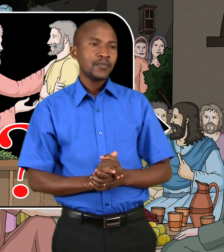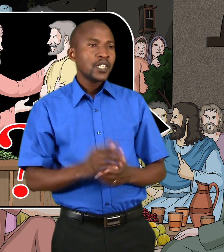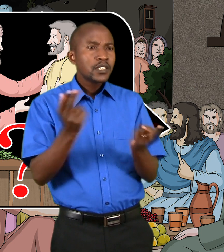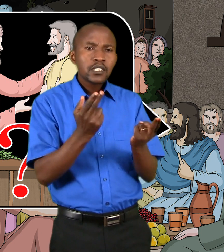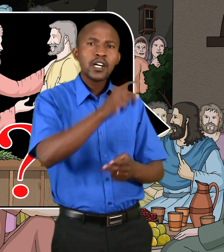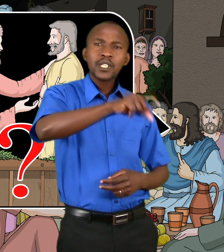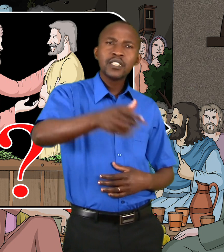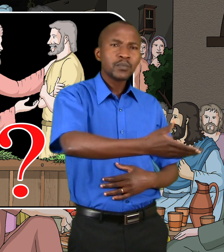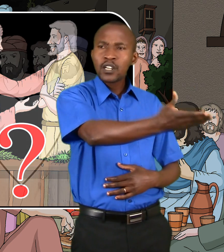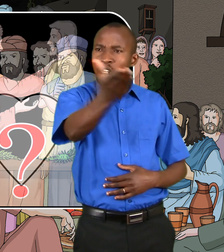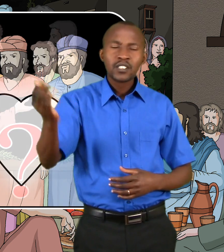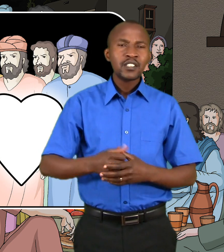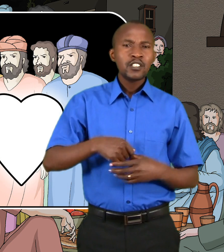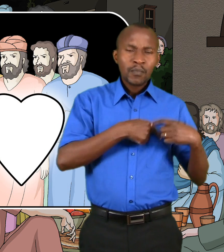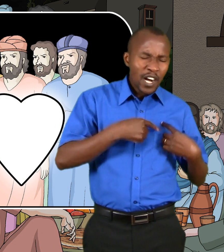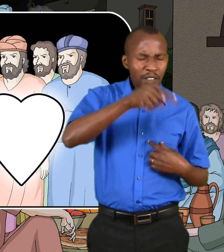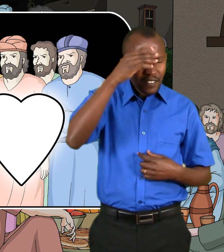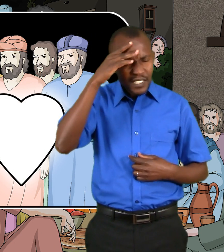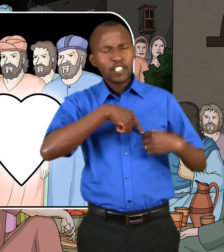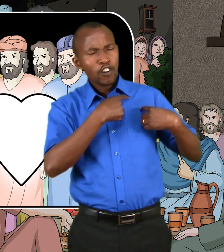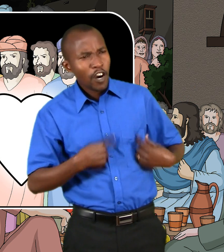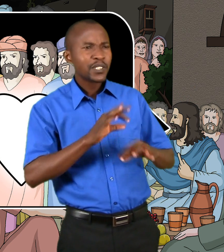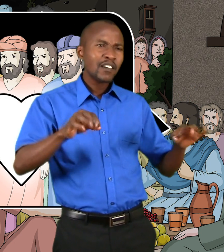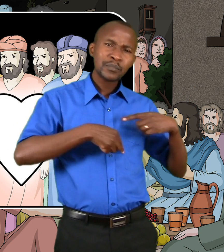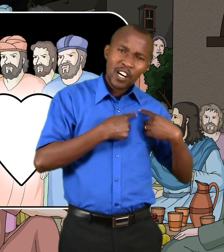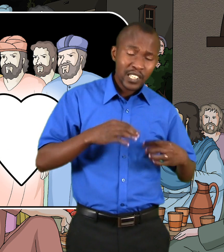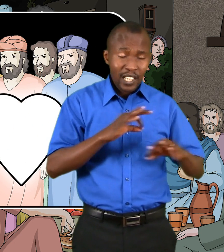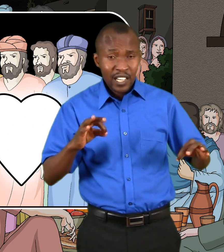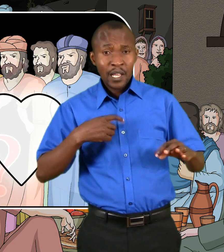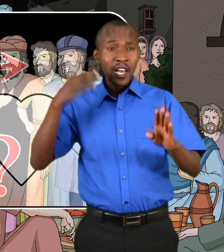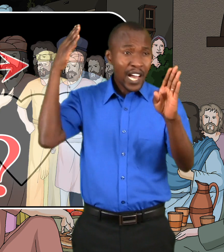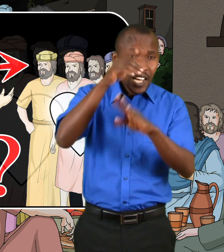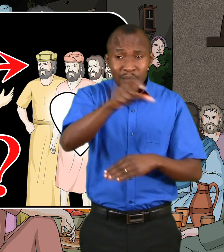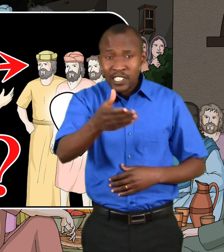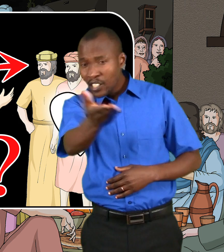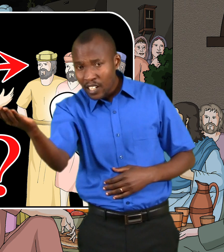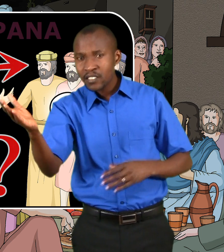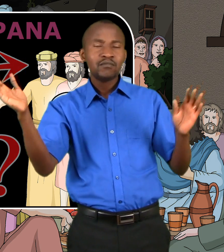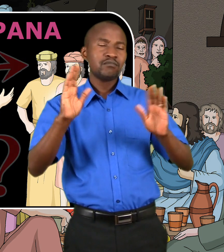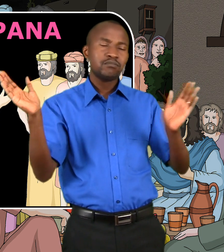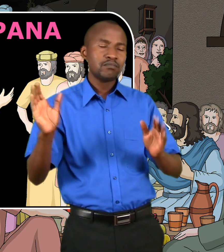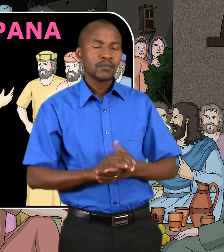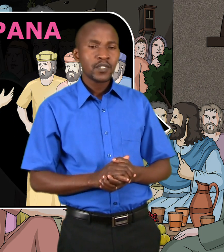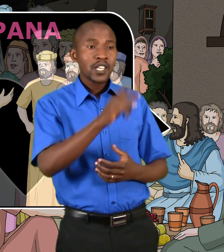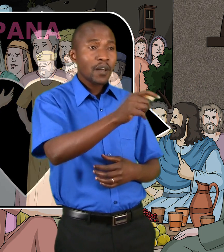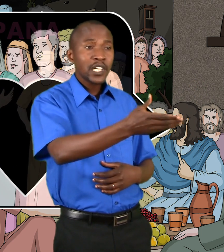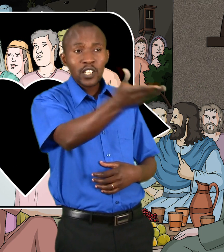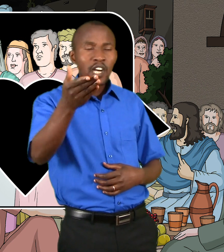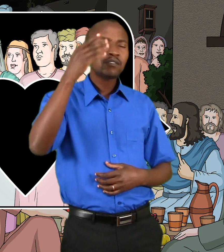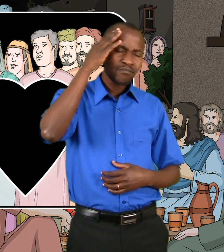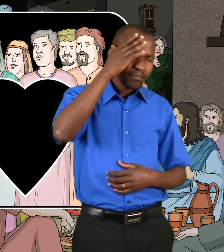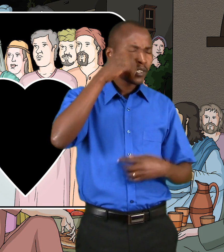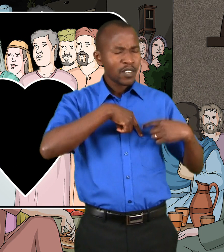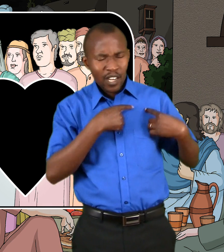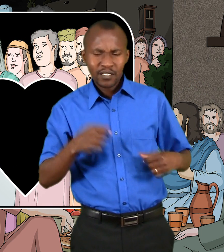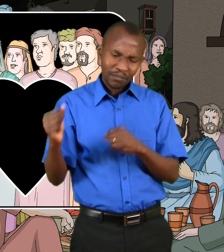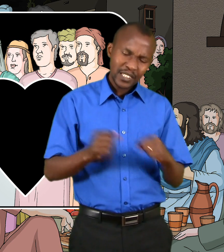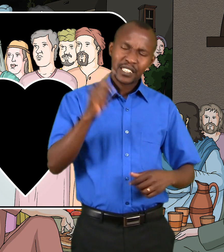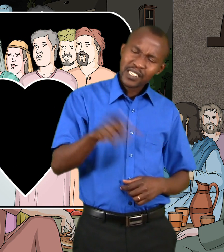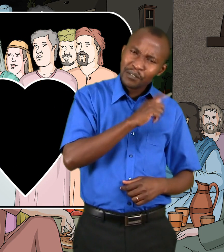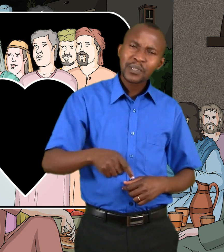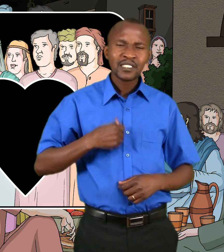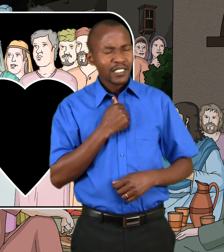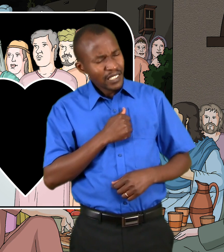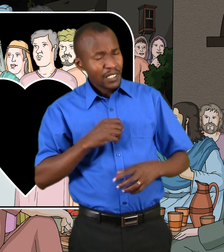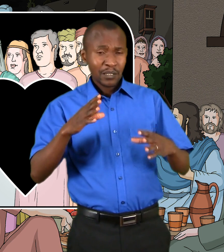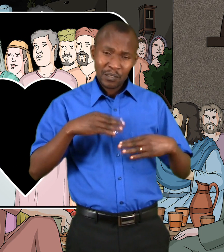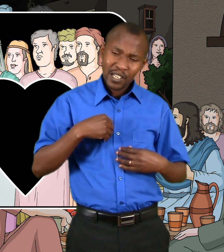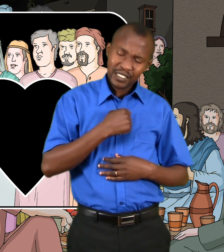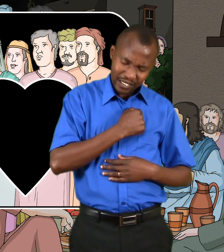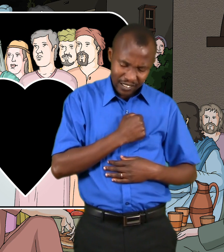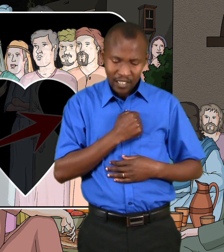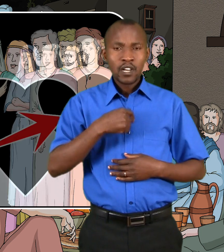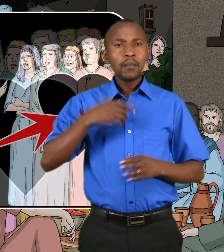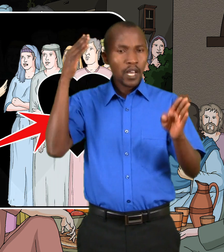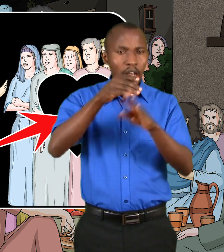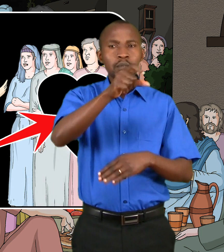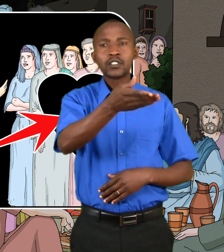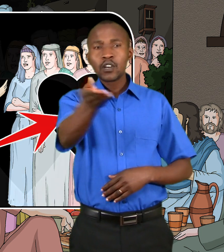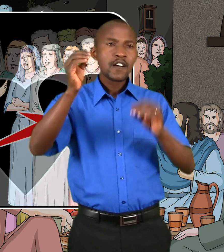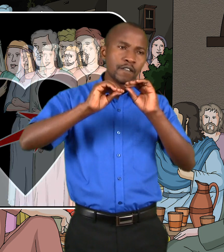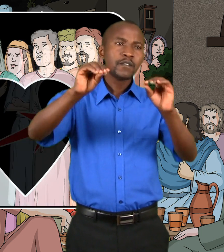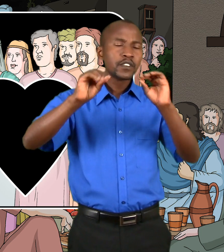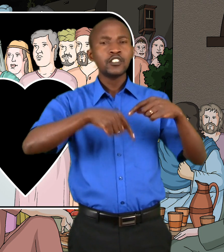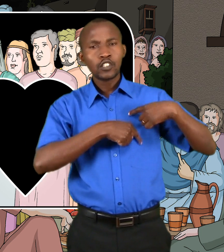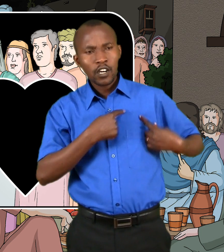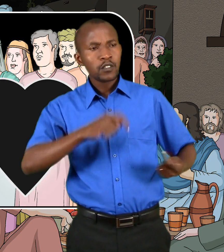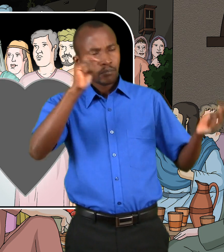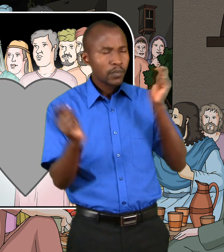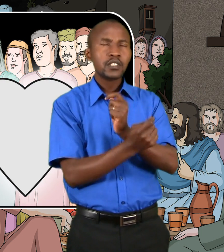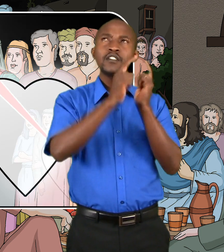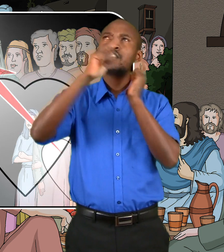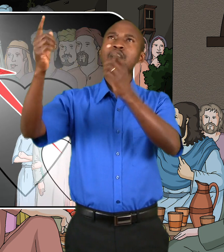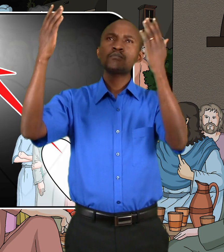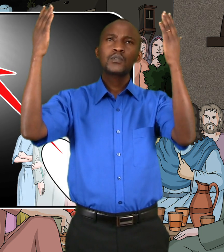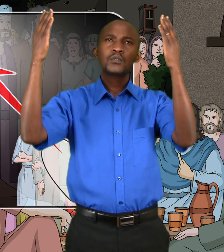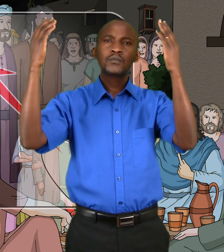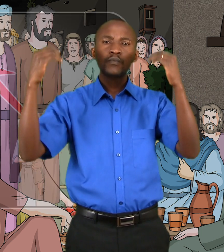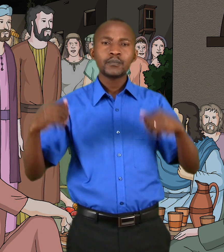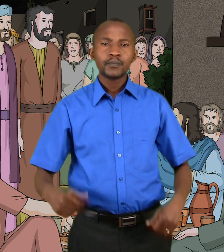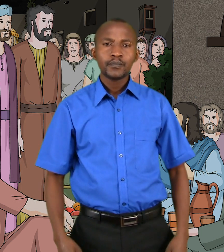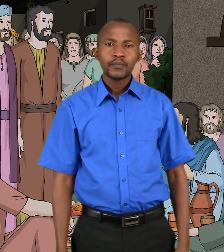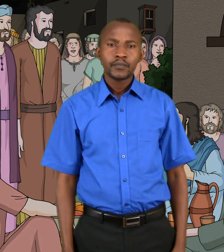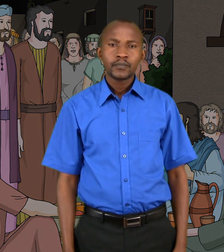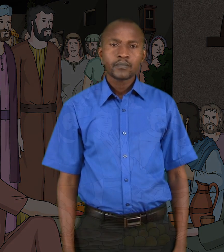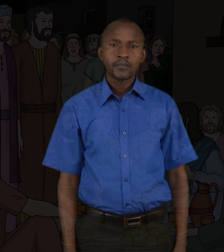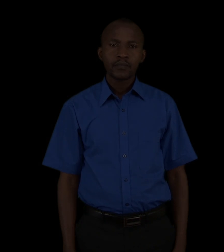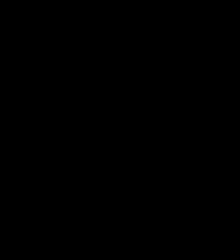I have not come to call the righteous, but sinners.”